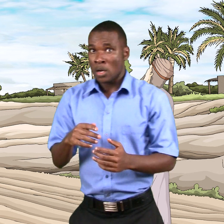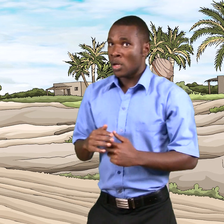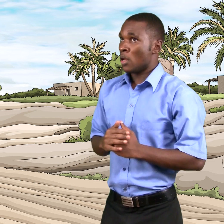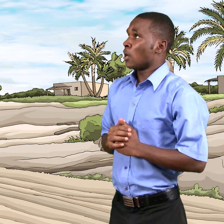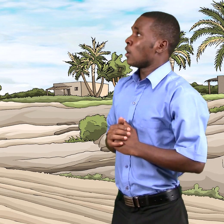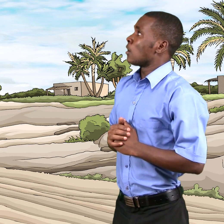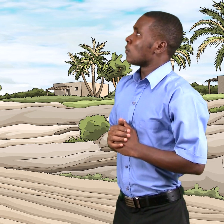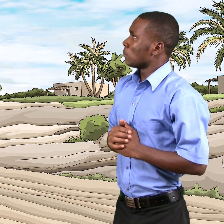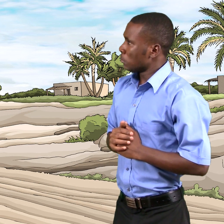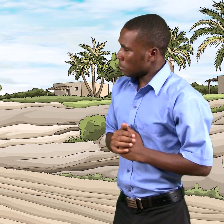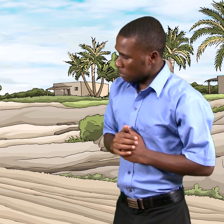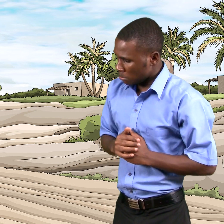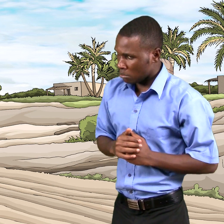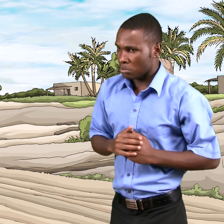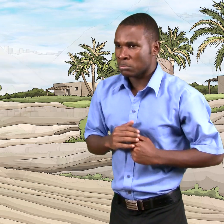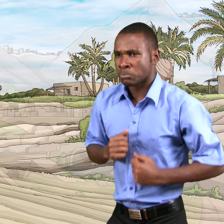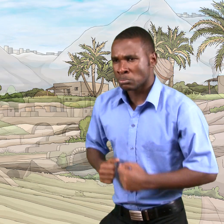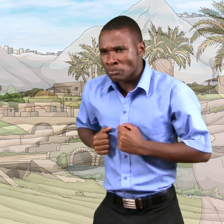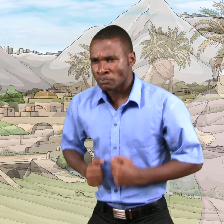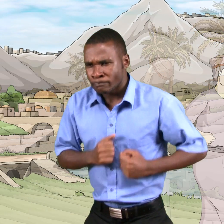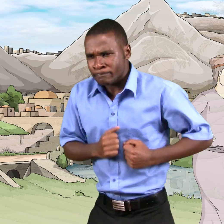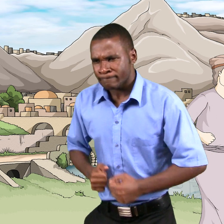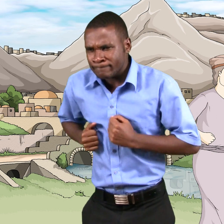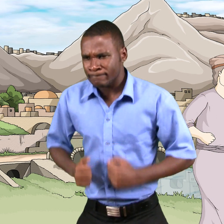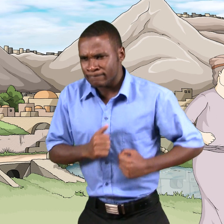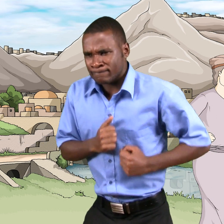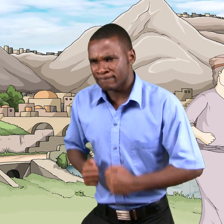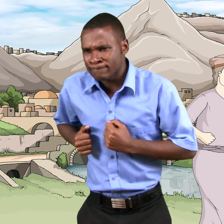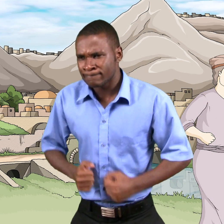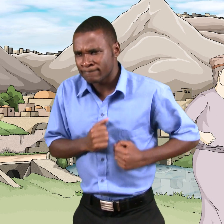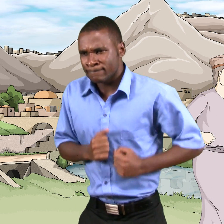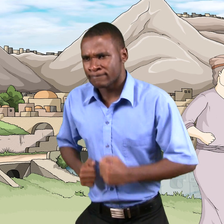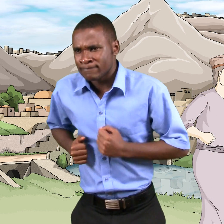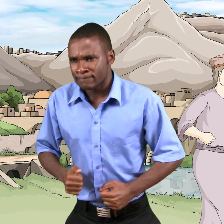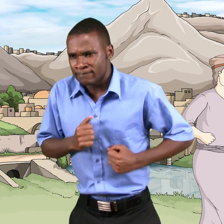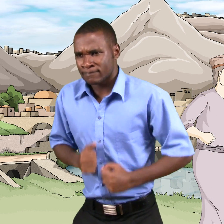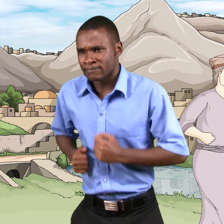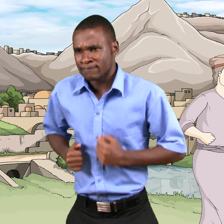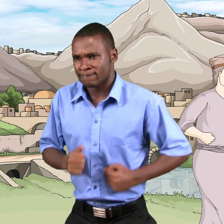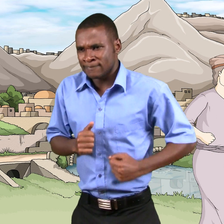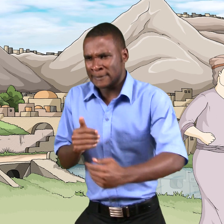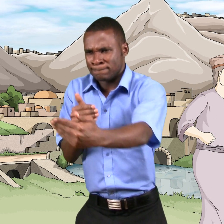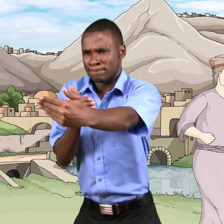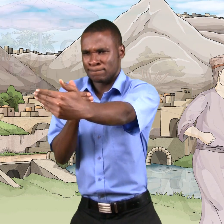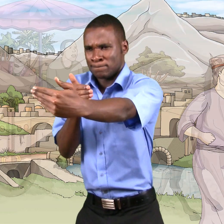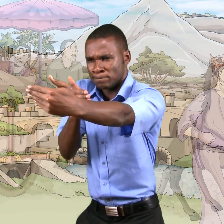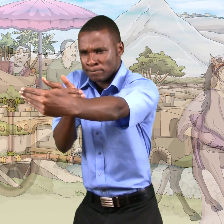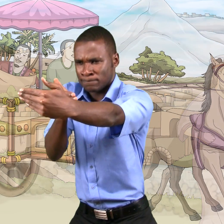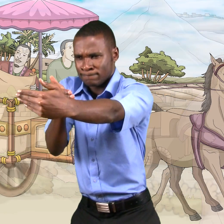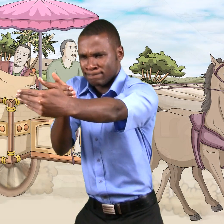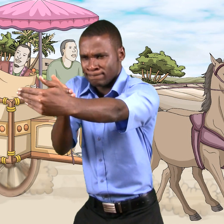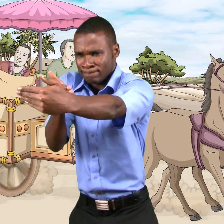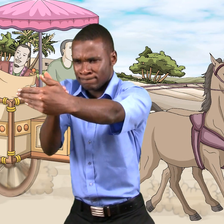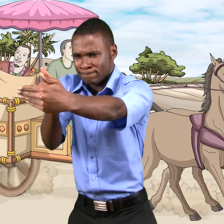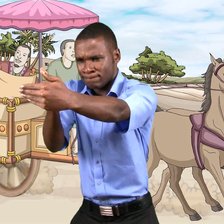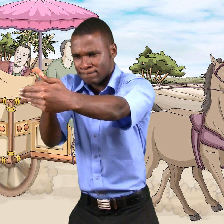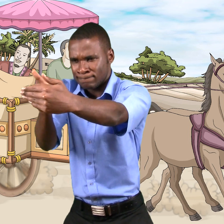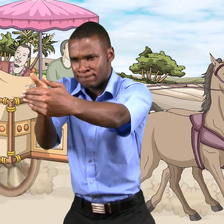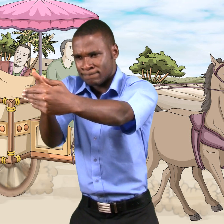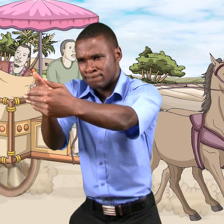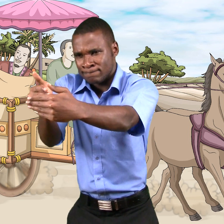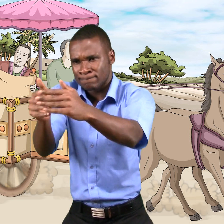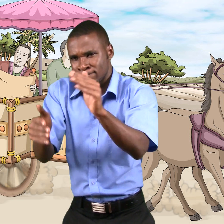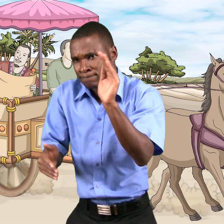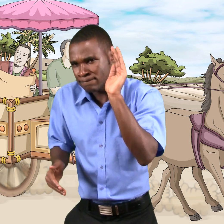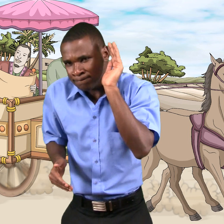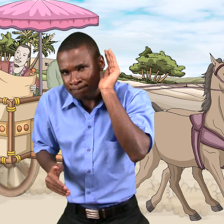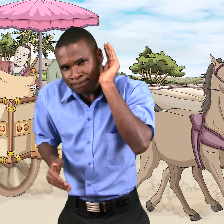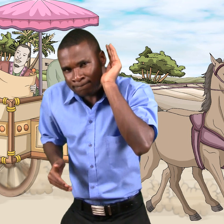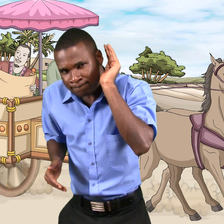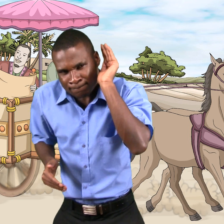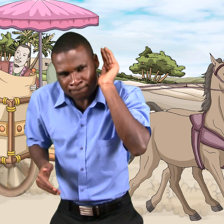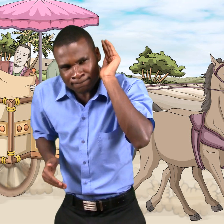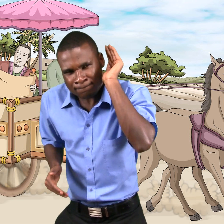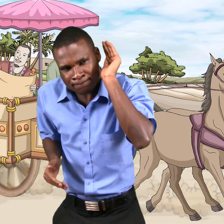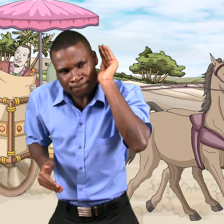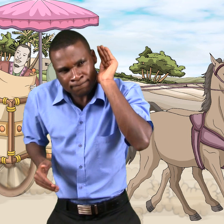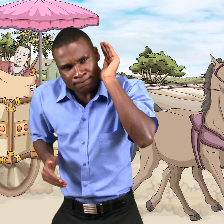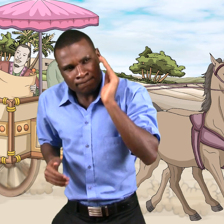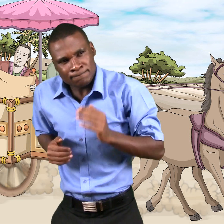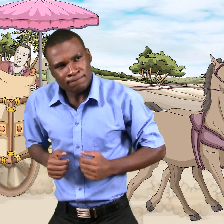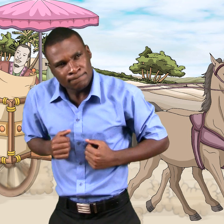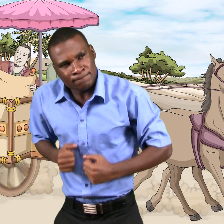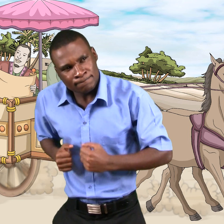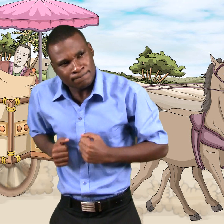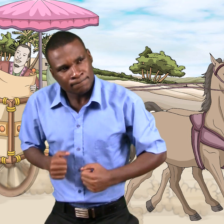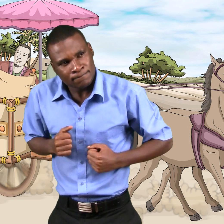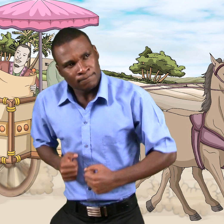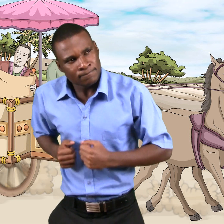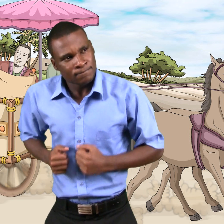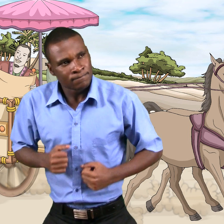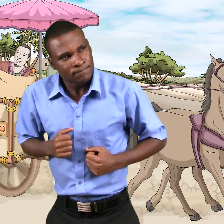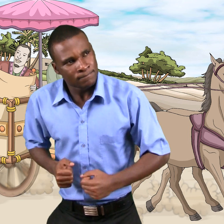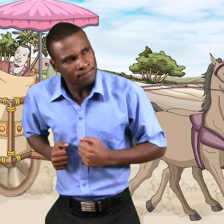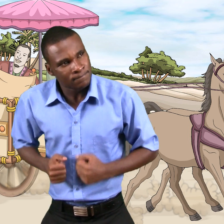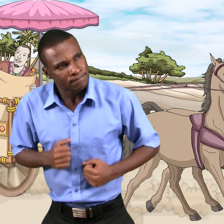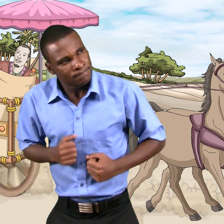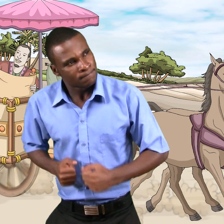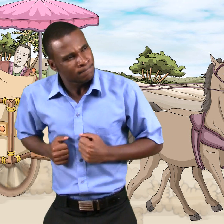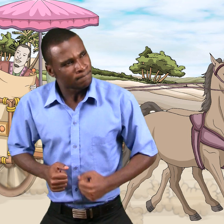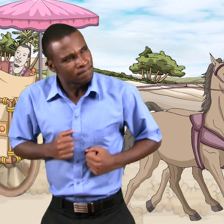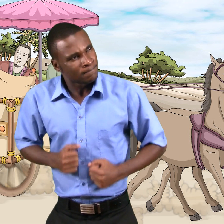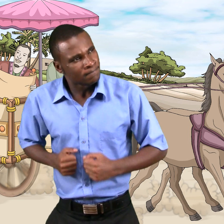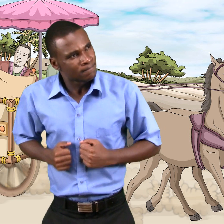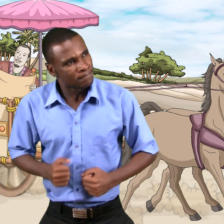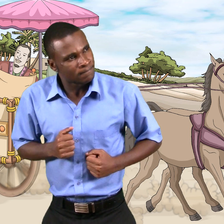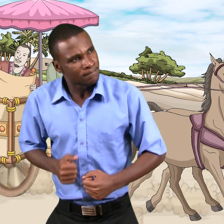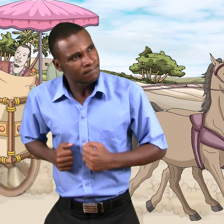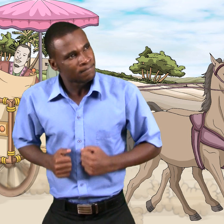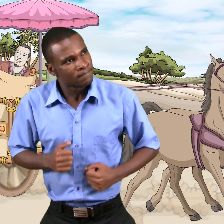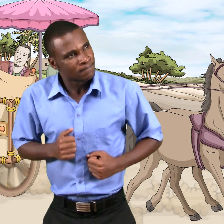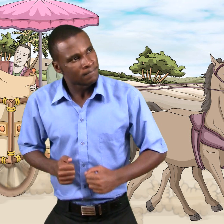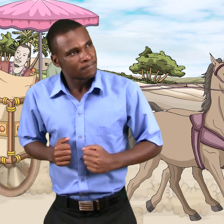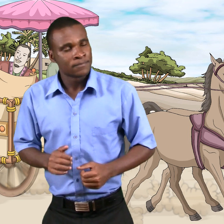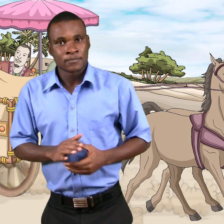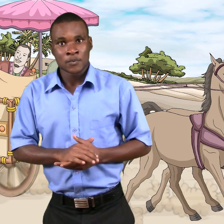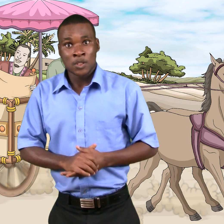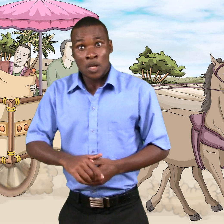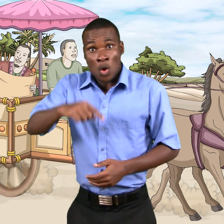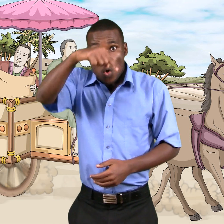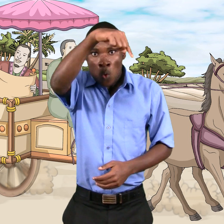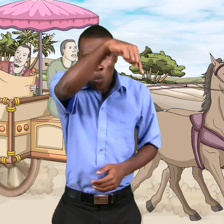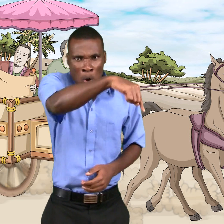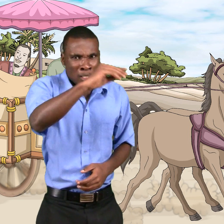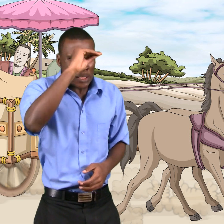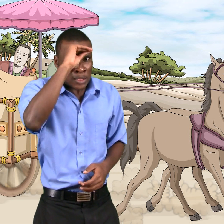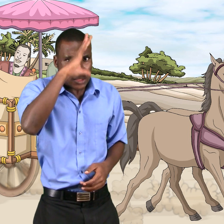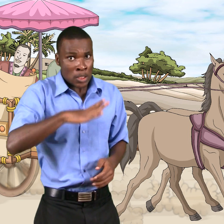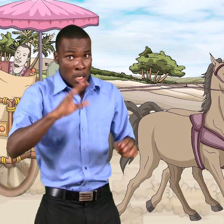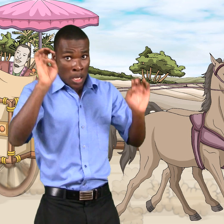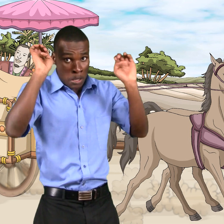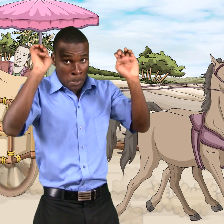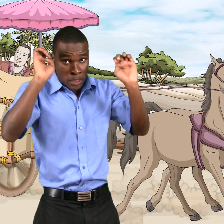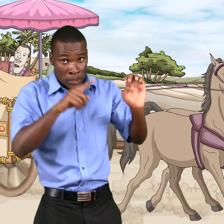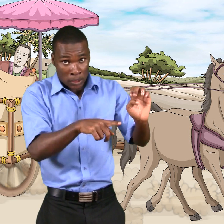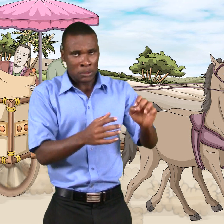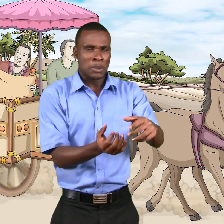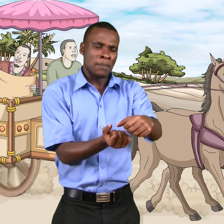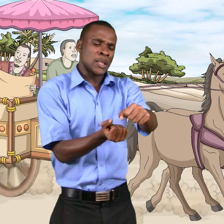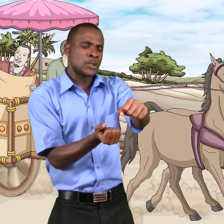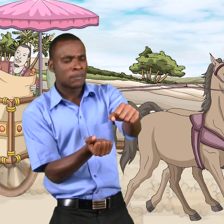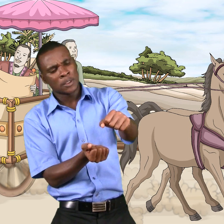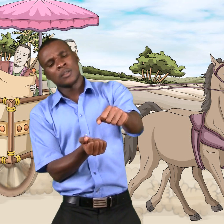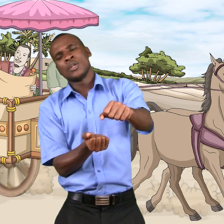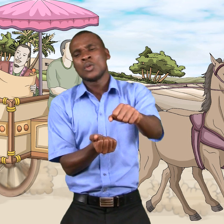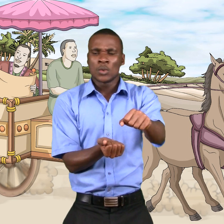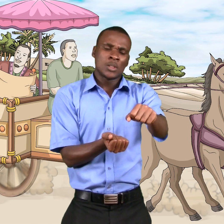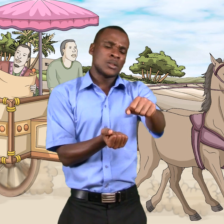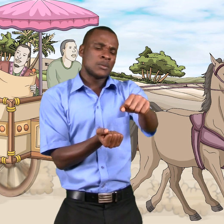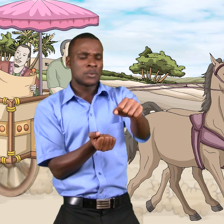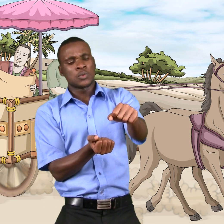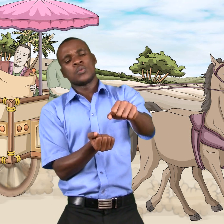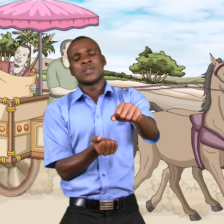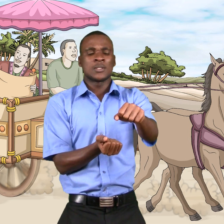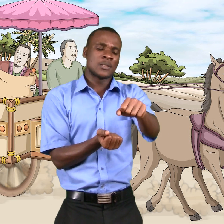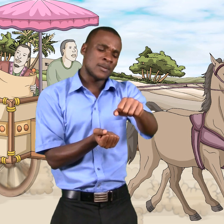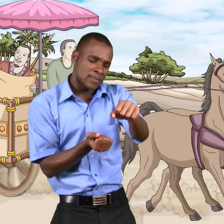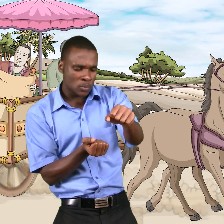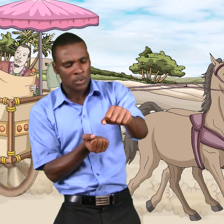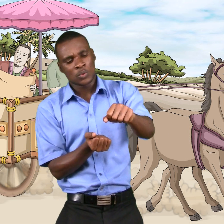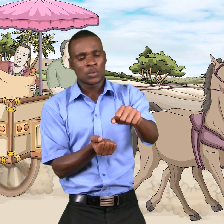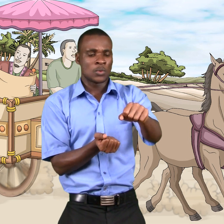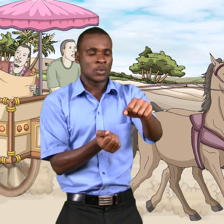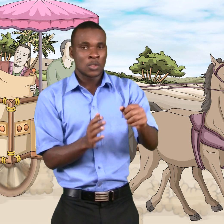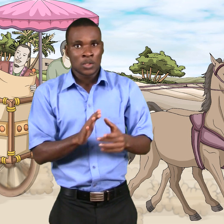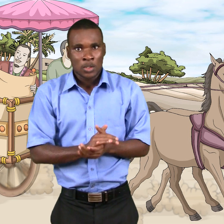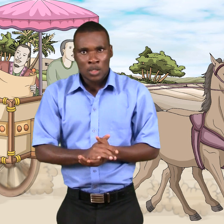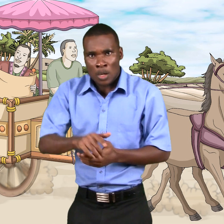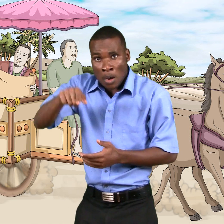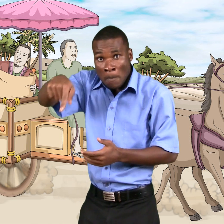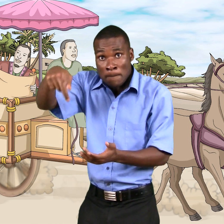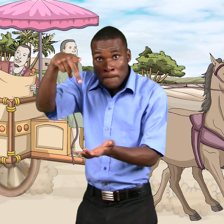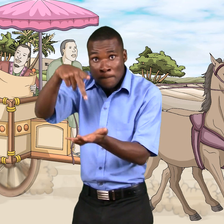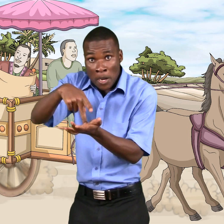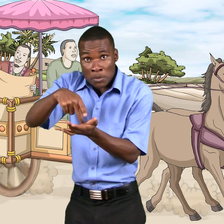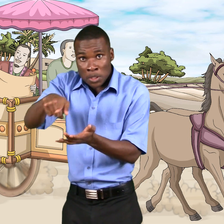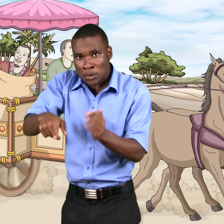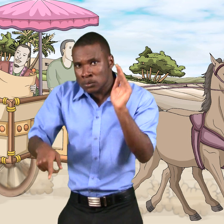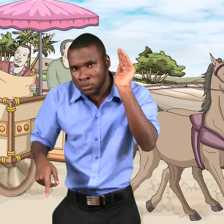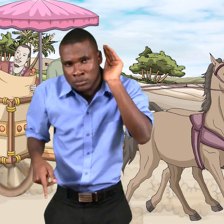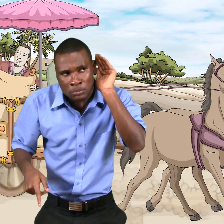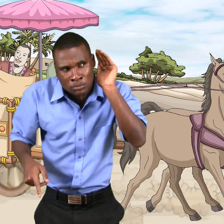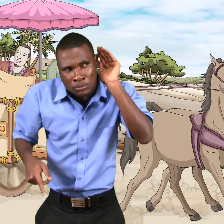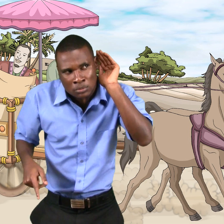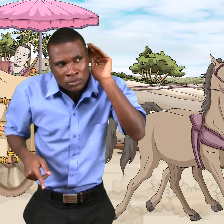So Philip ran up and heard the man reading Isaiah the prophet.